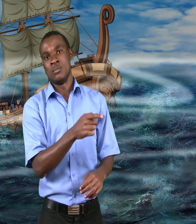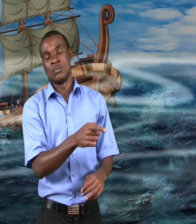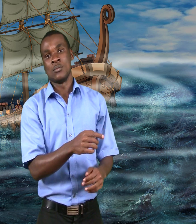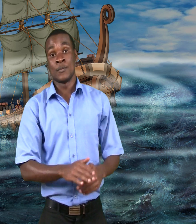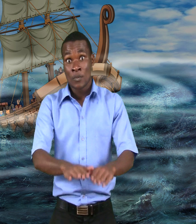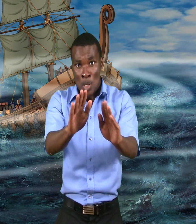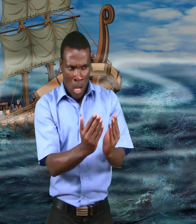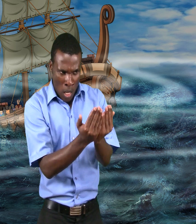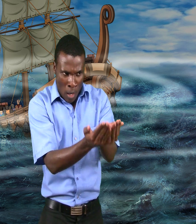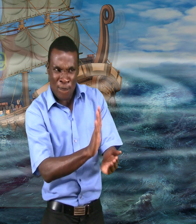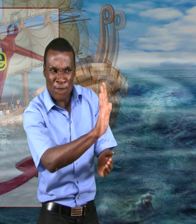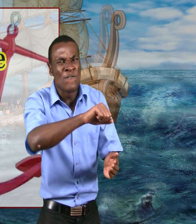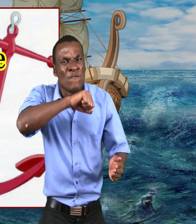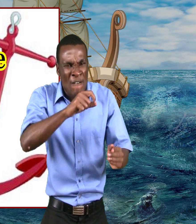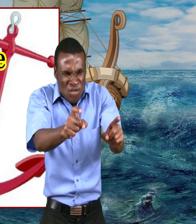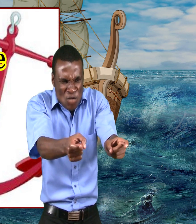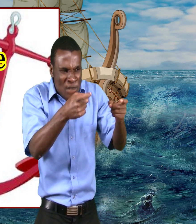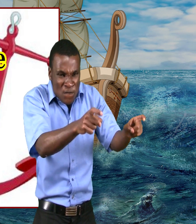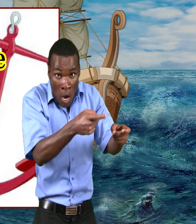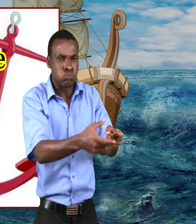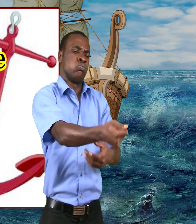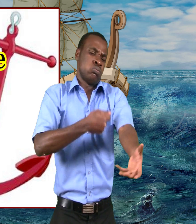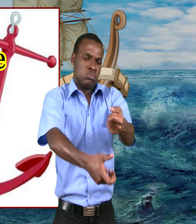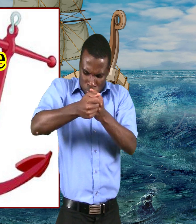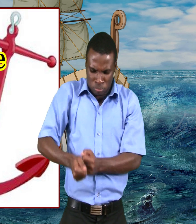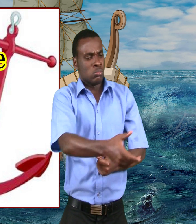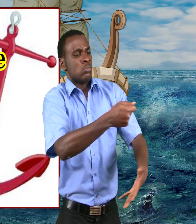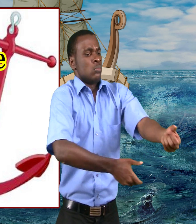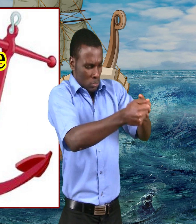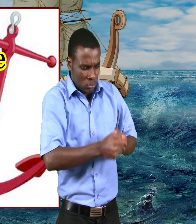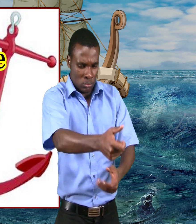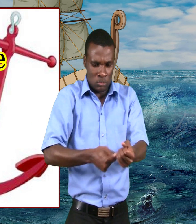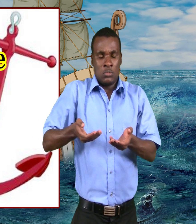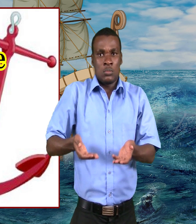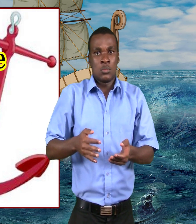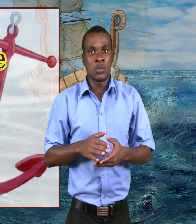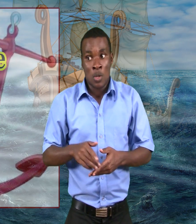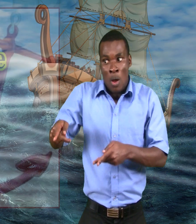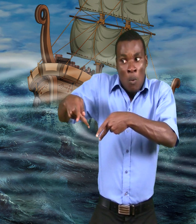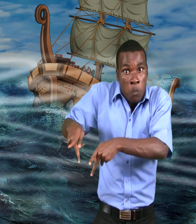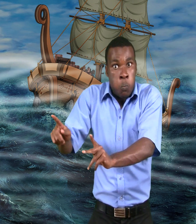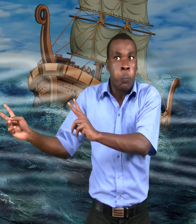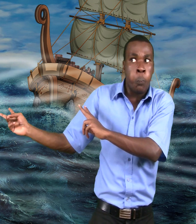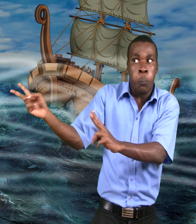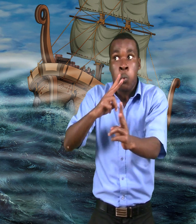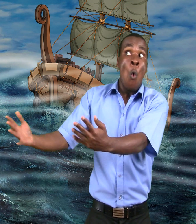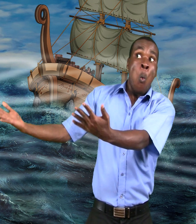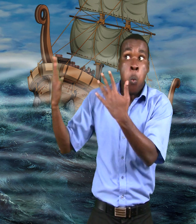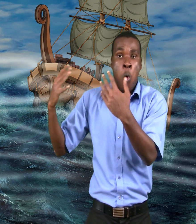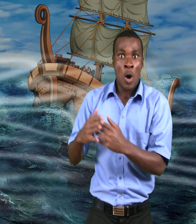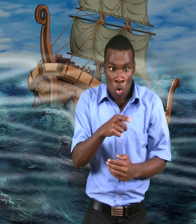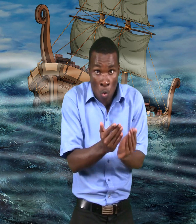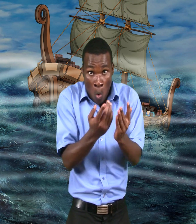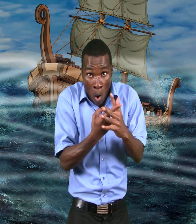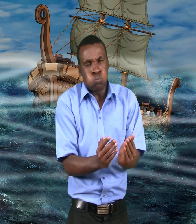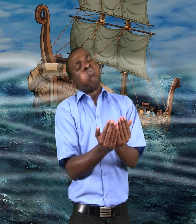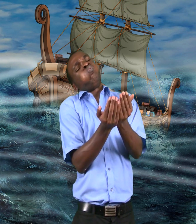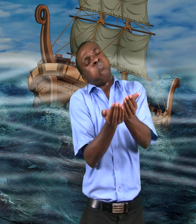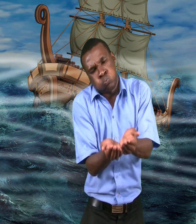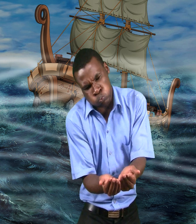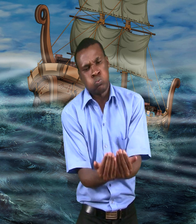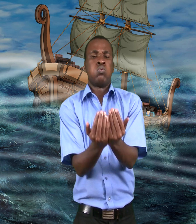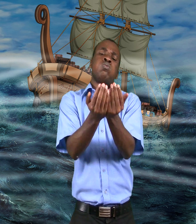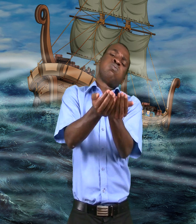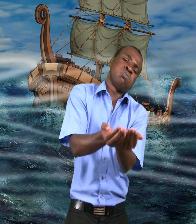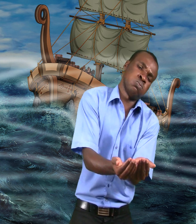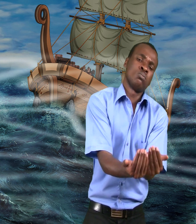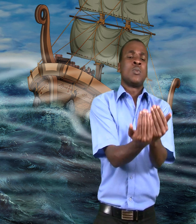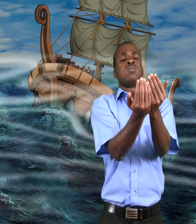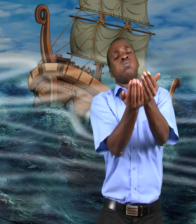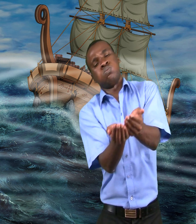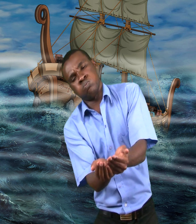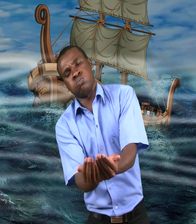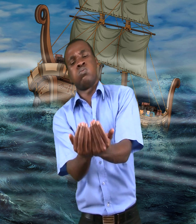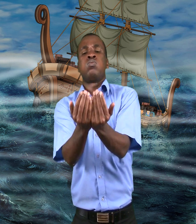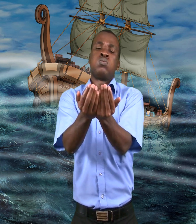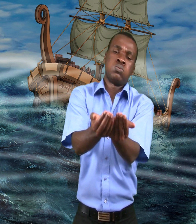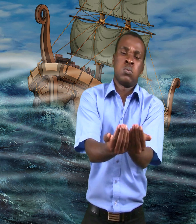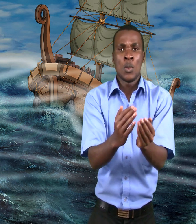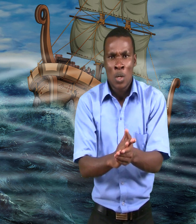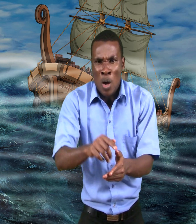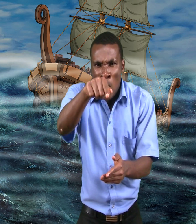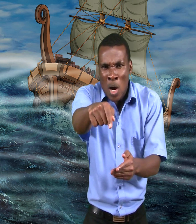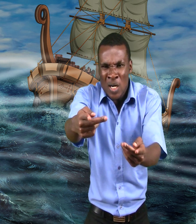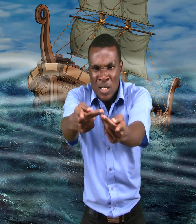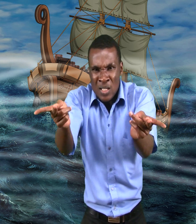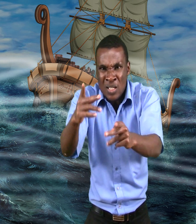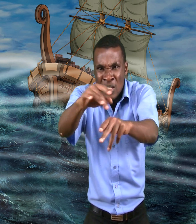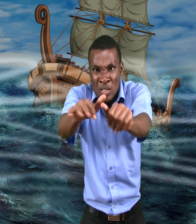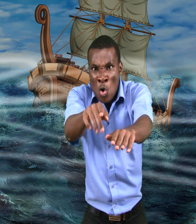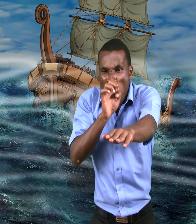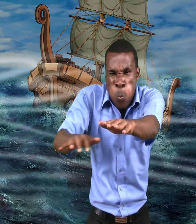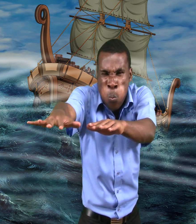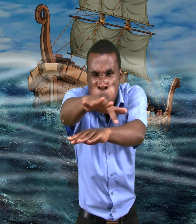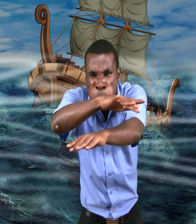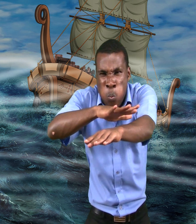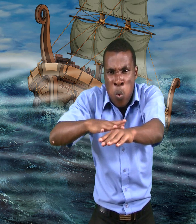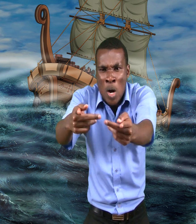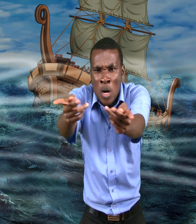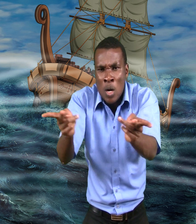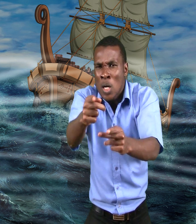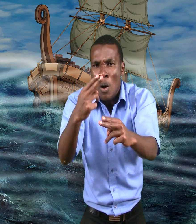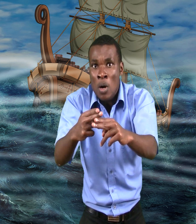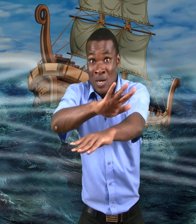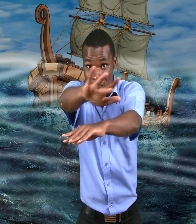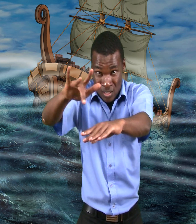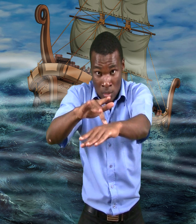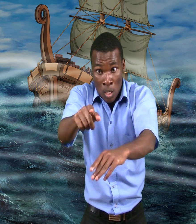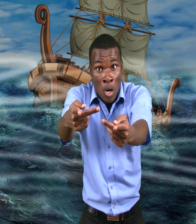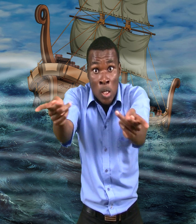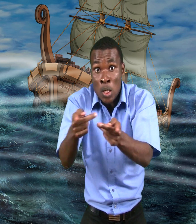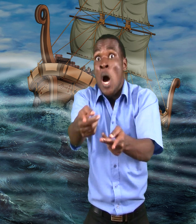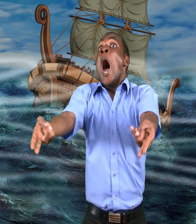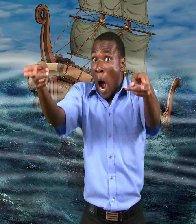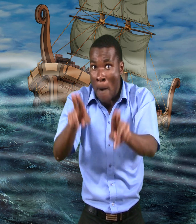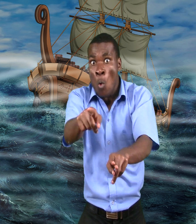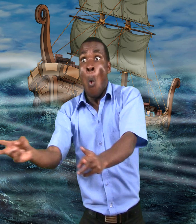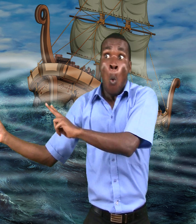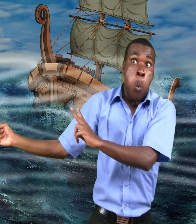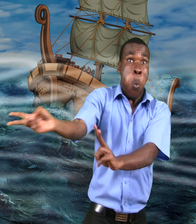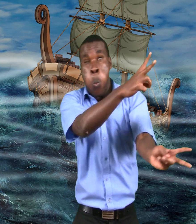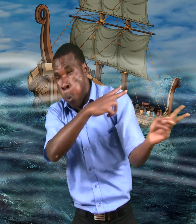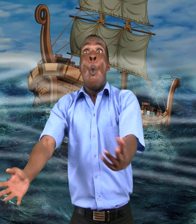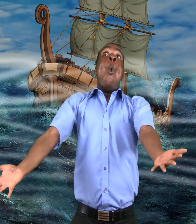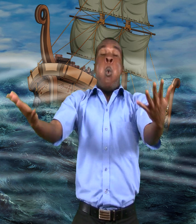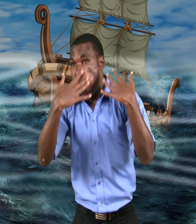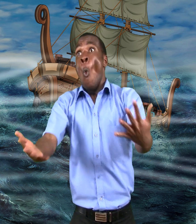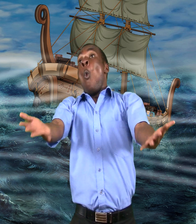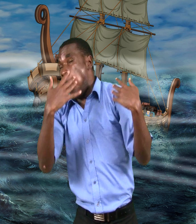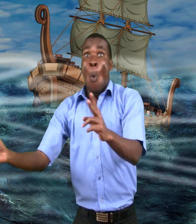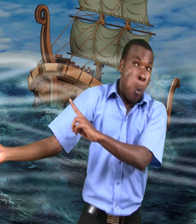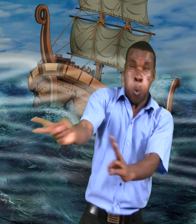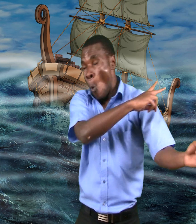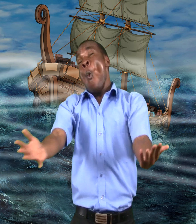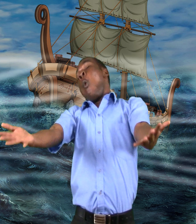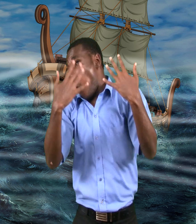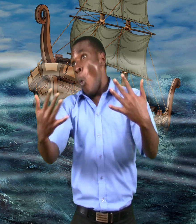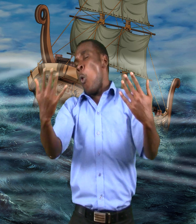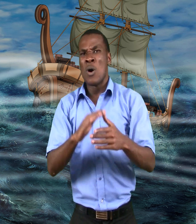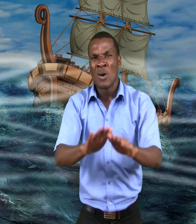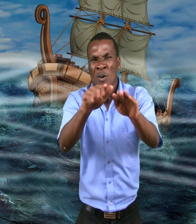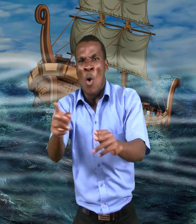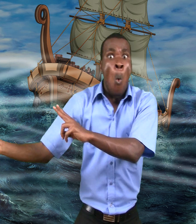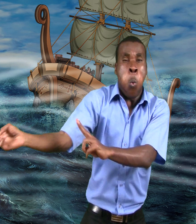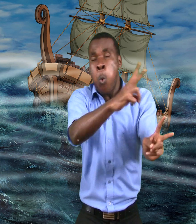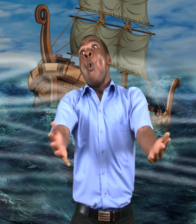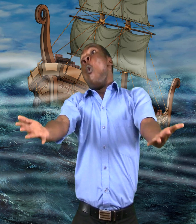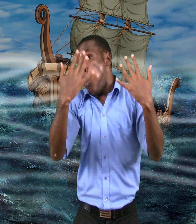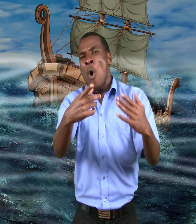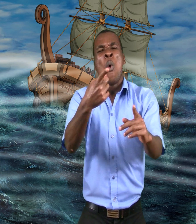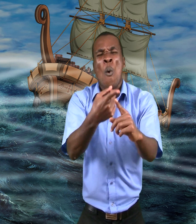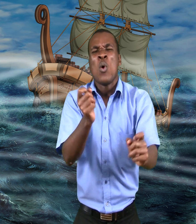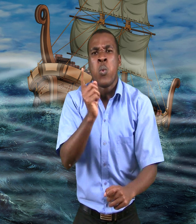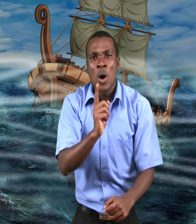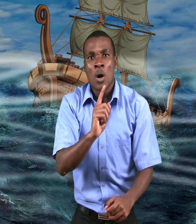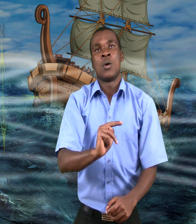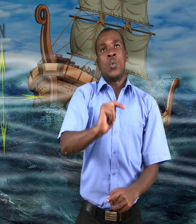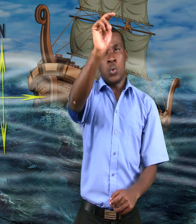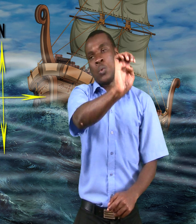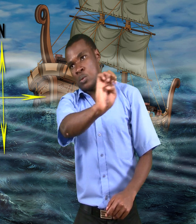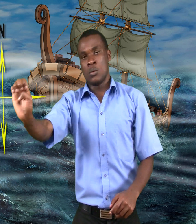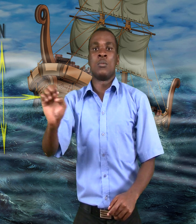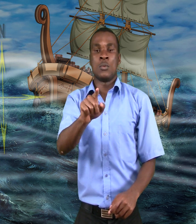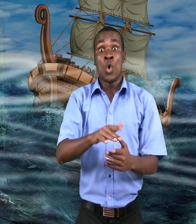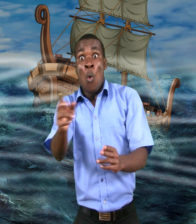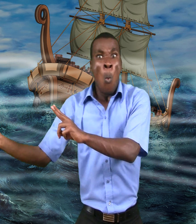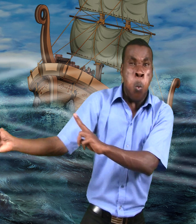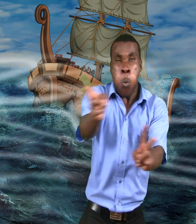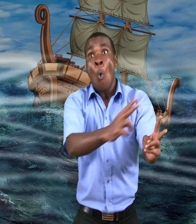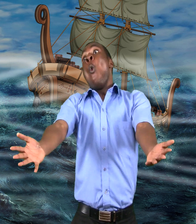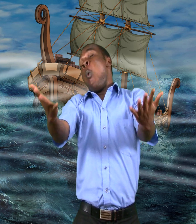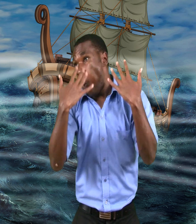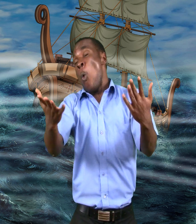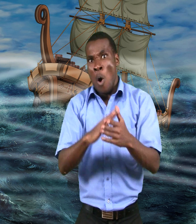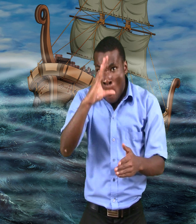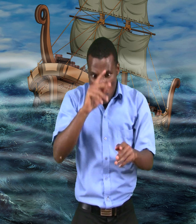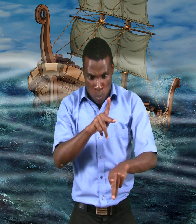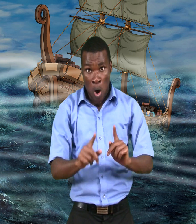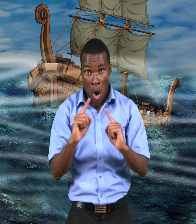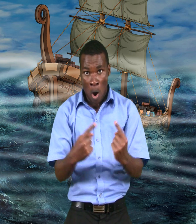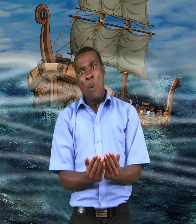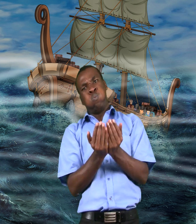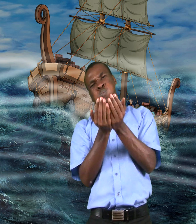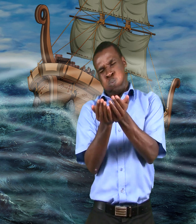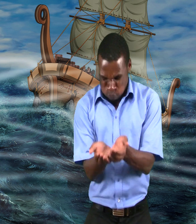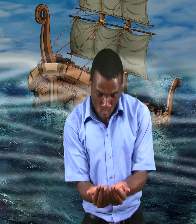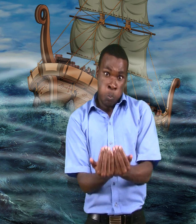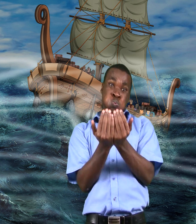So they weighed anchor and sailed along, hugging the coast of Crete. But it was not long before a cyclone called the Northeaster swept down across the island.